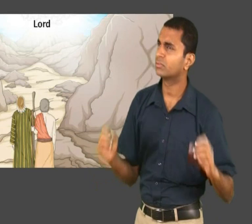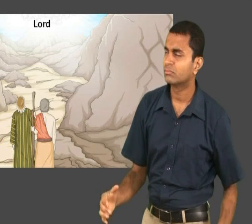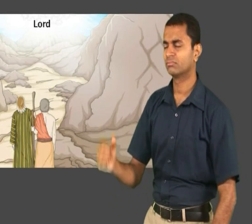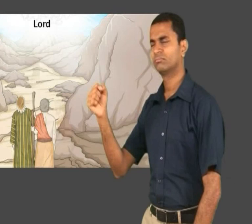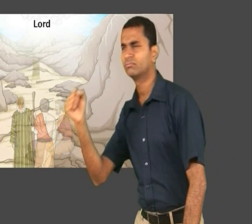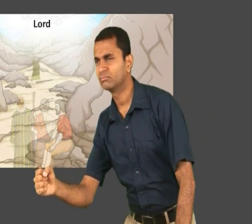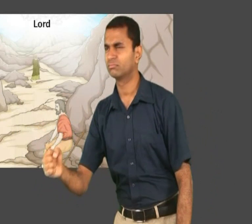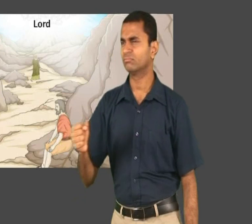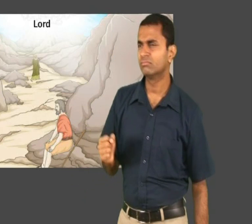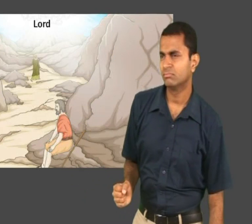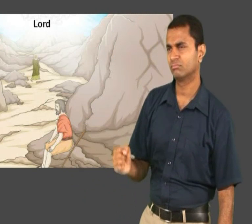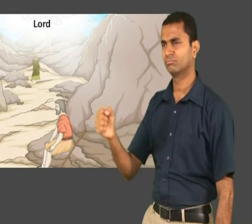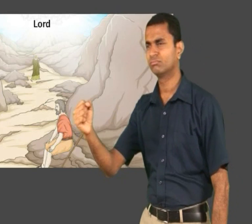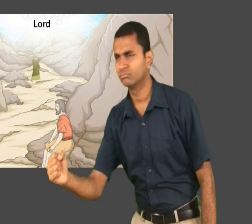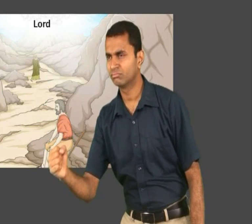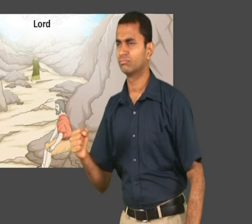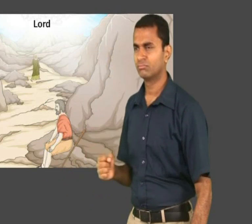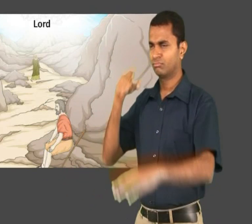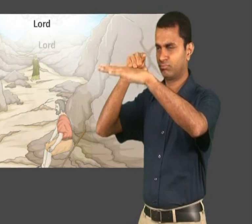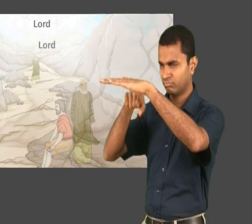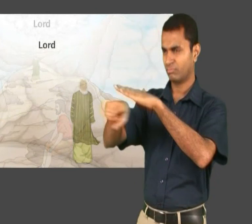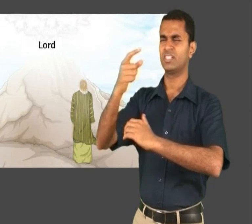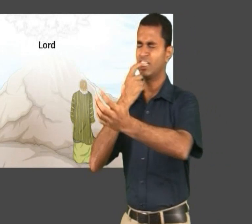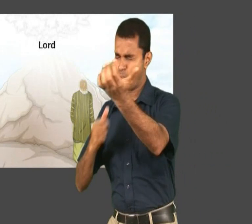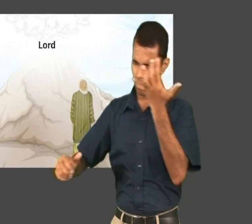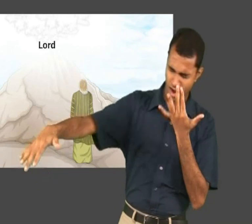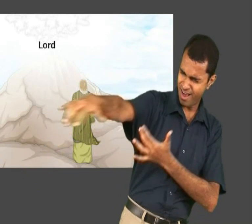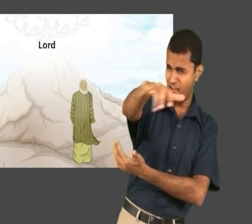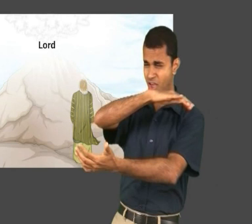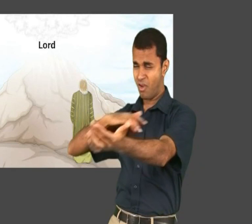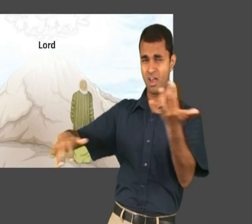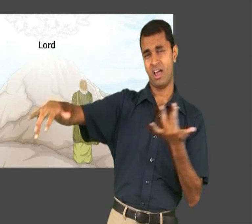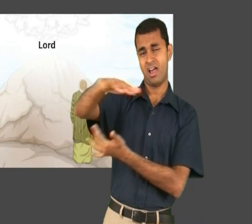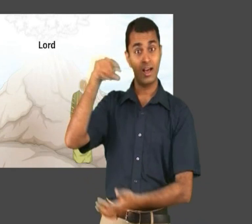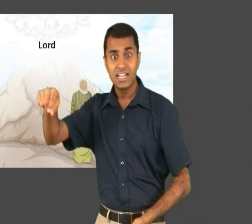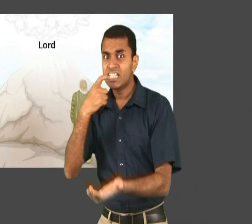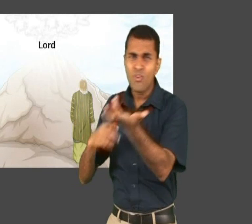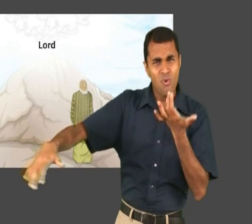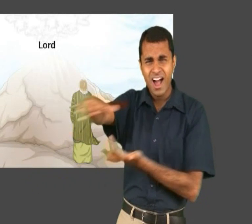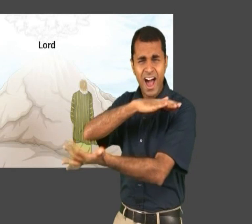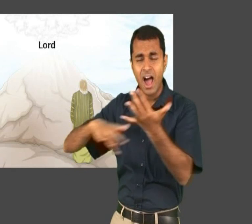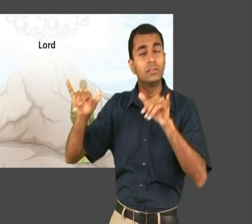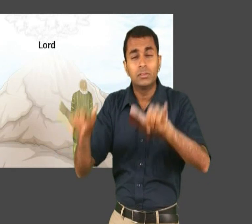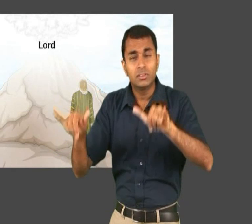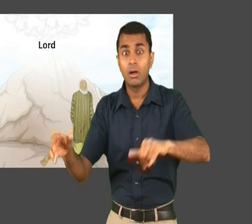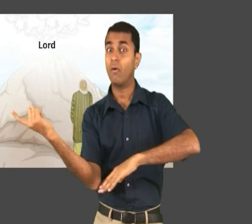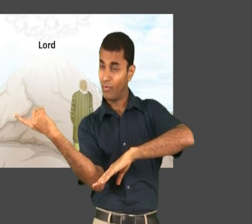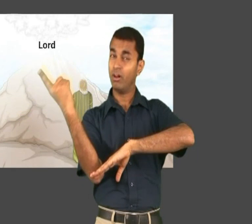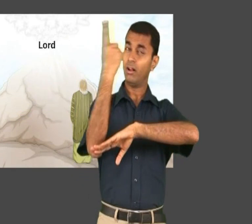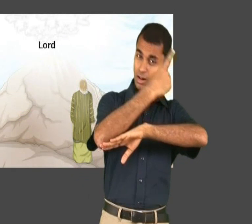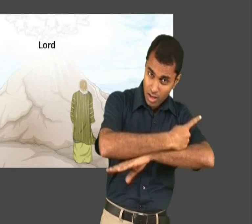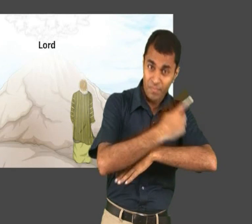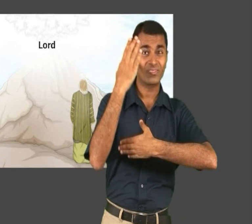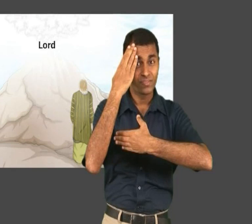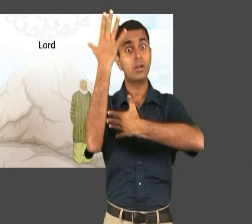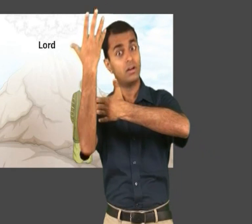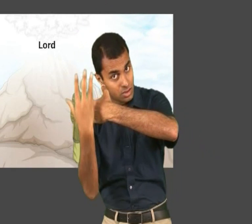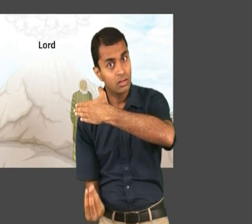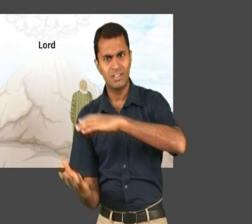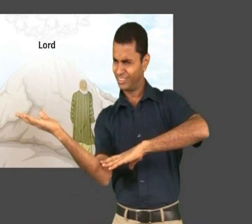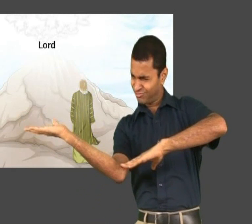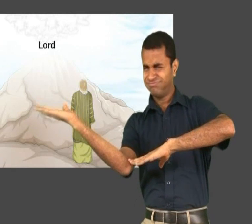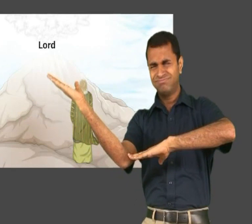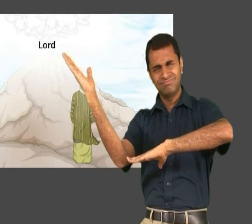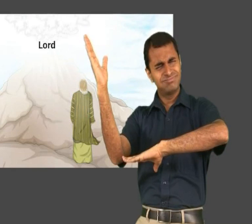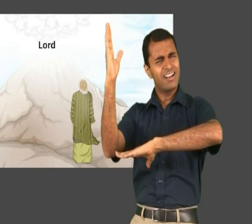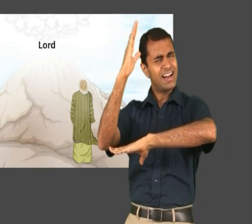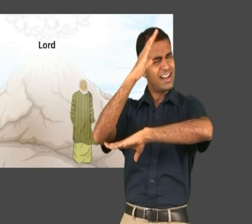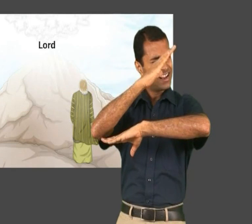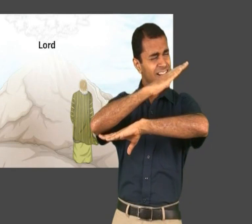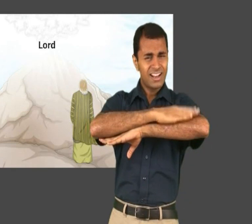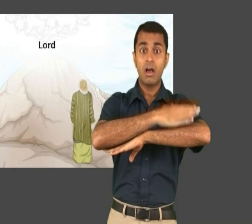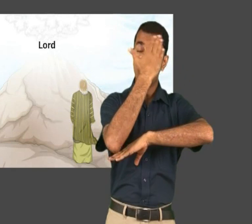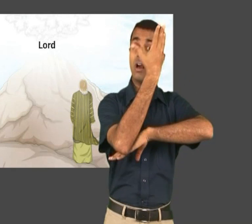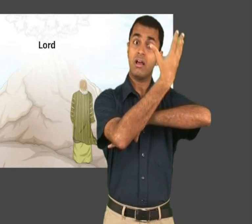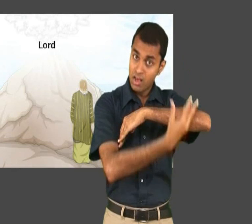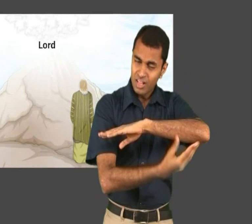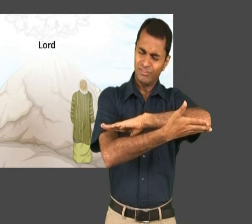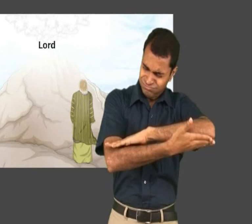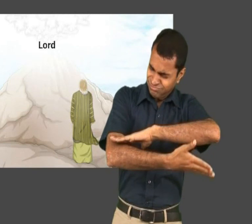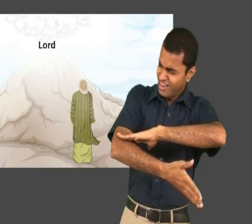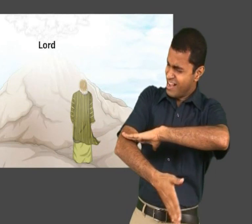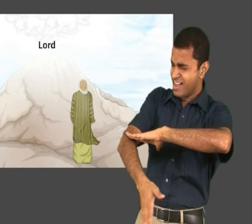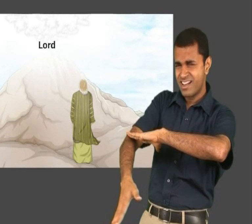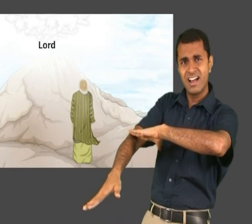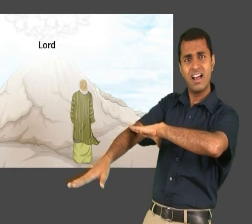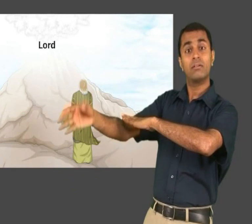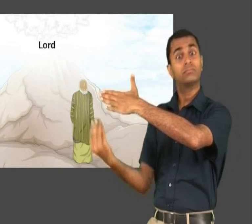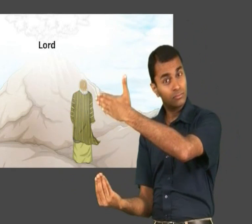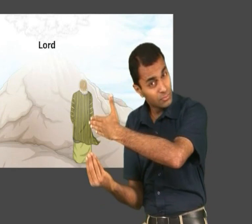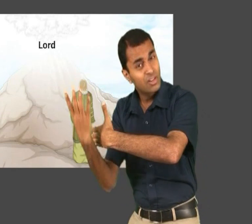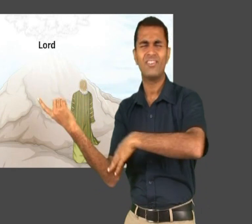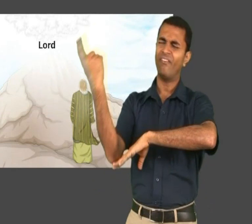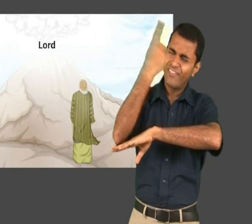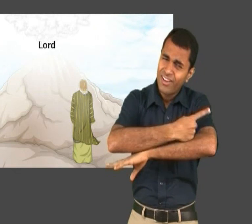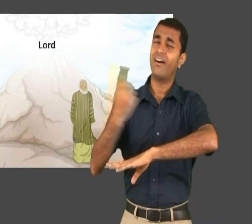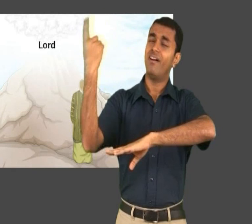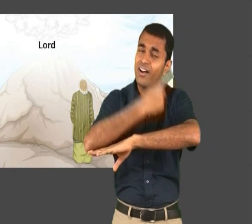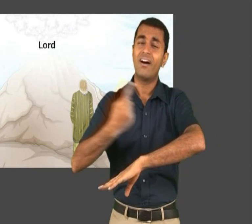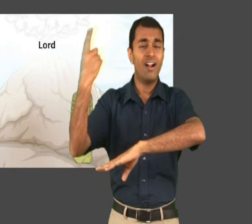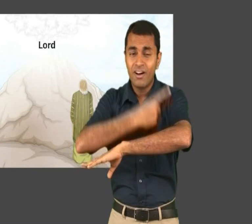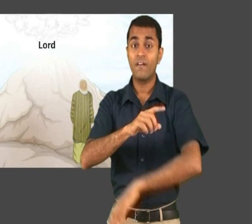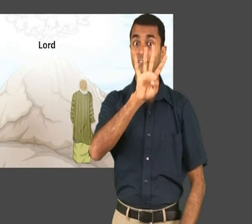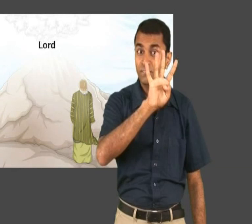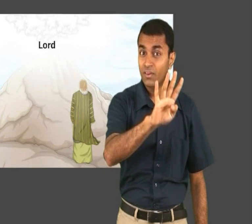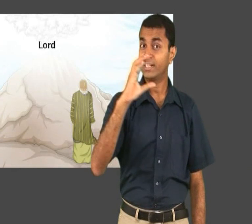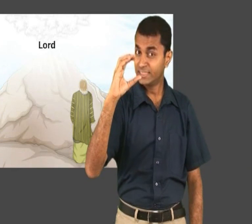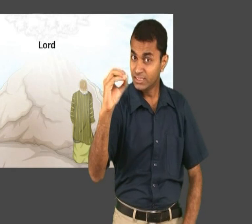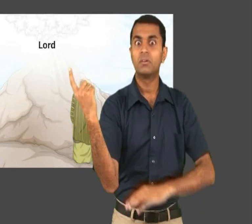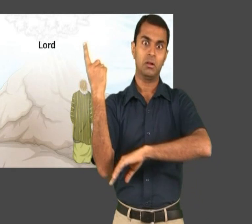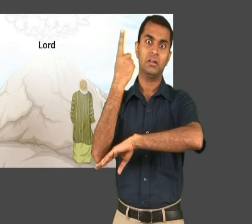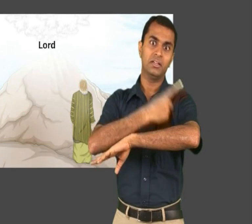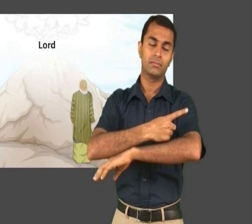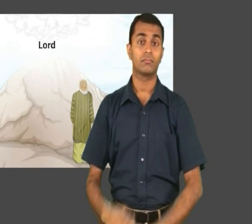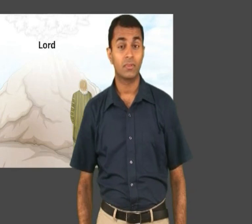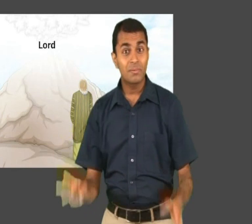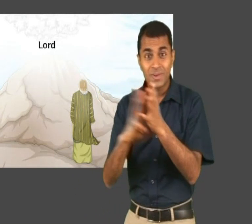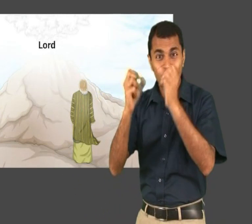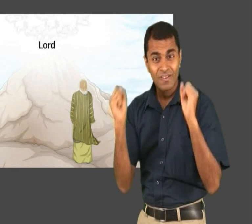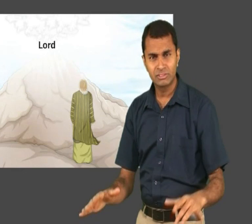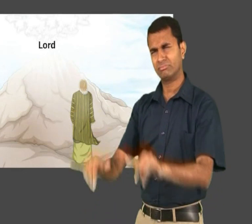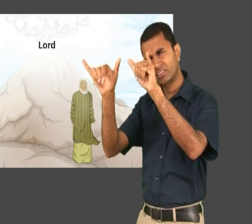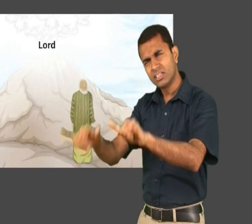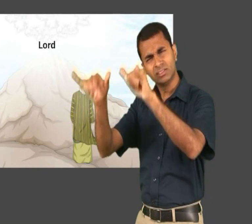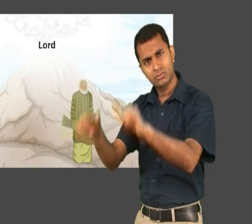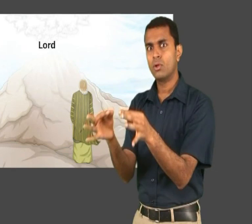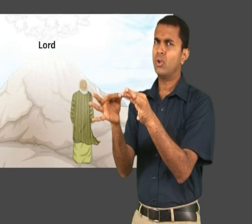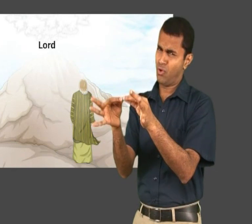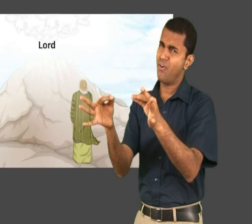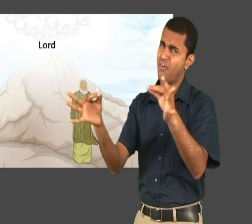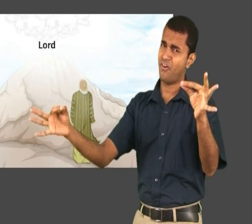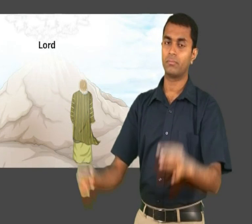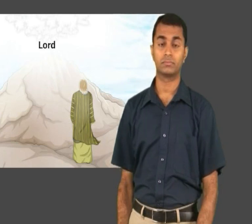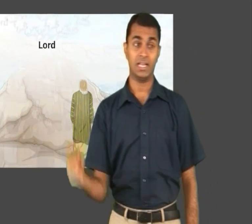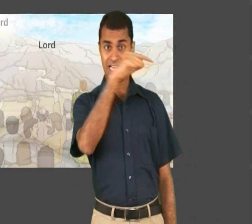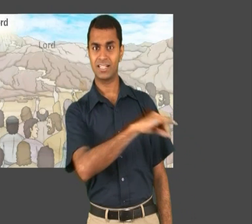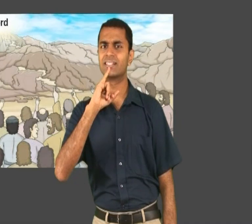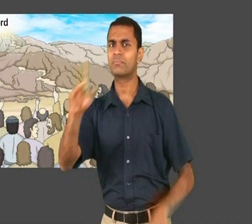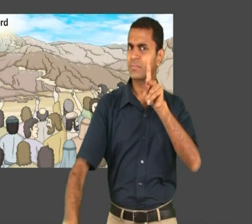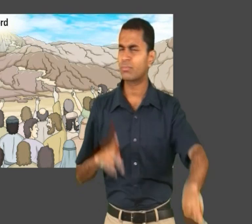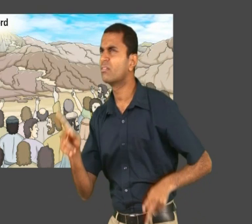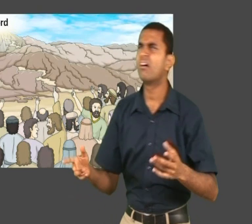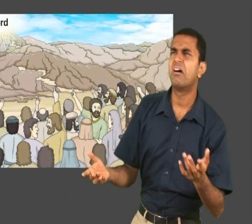Moses entered the cloud as he went up on the mountain, and he remained on the mountain forty days and forty nights.